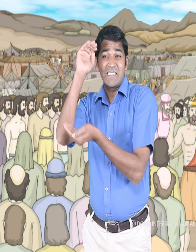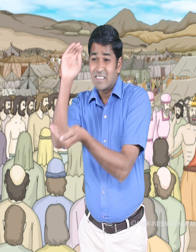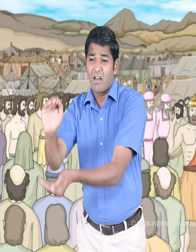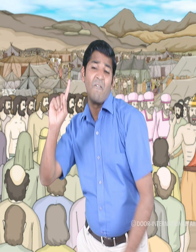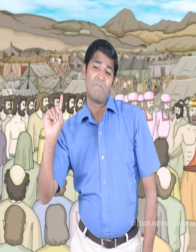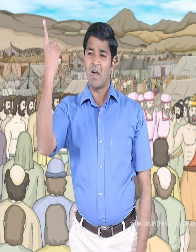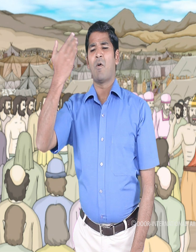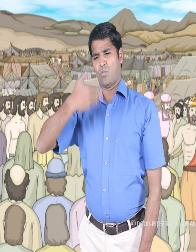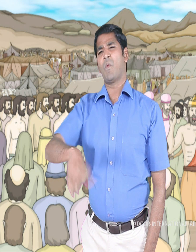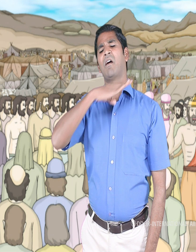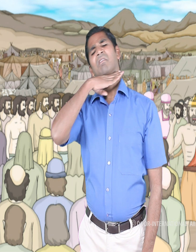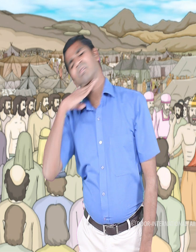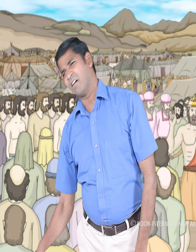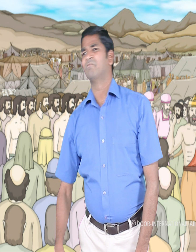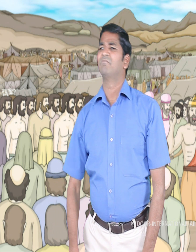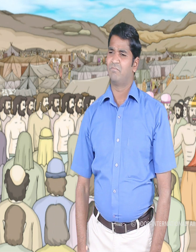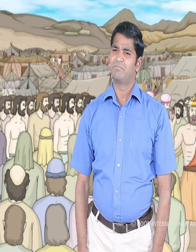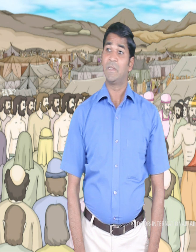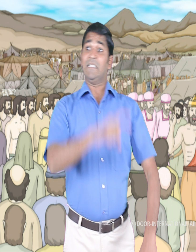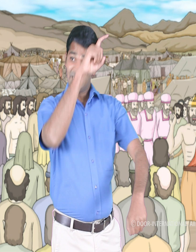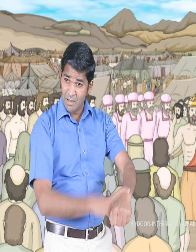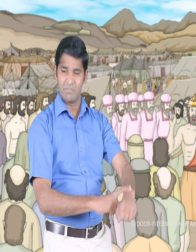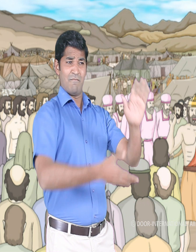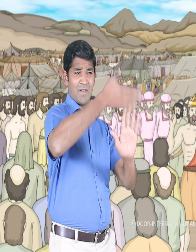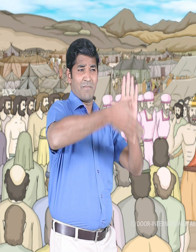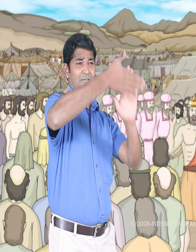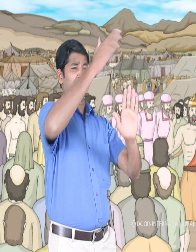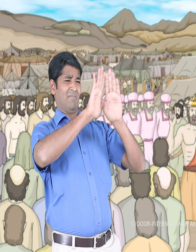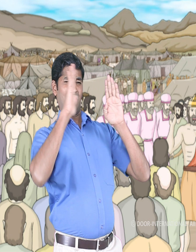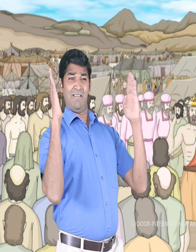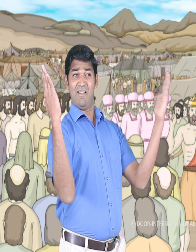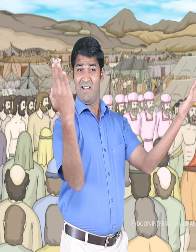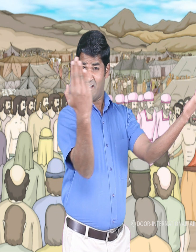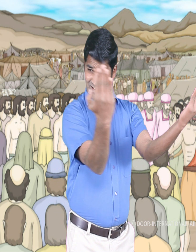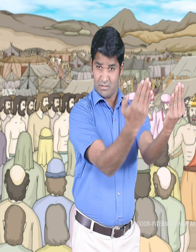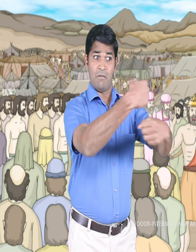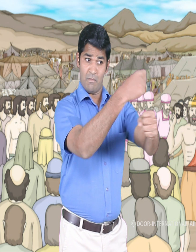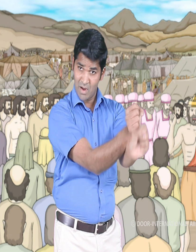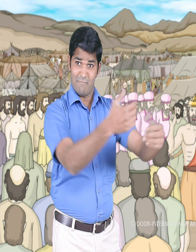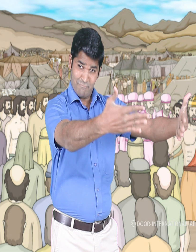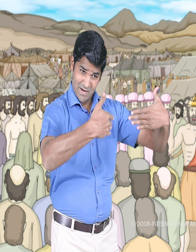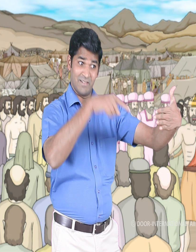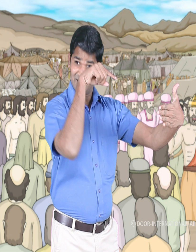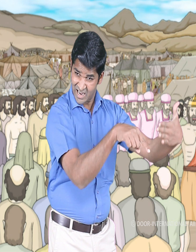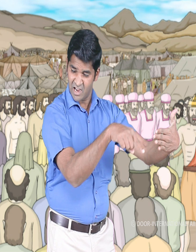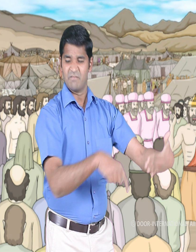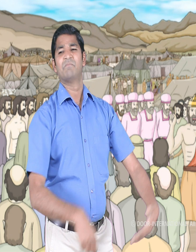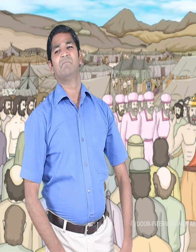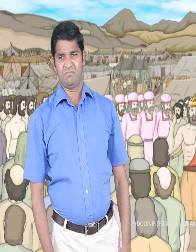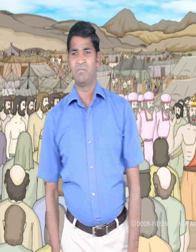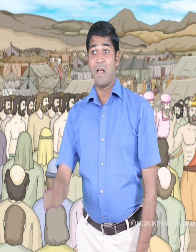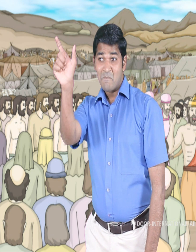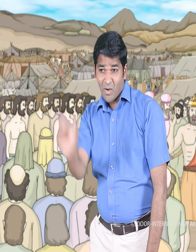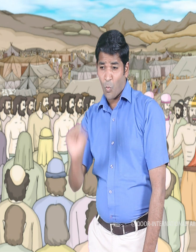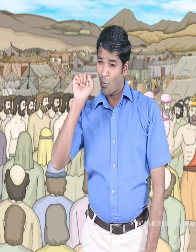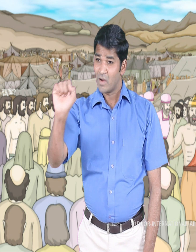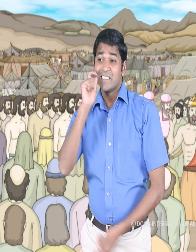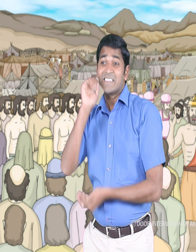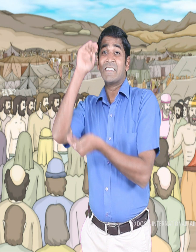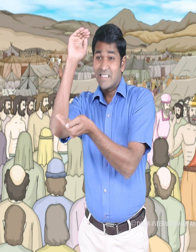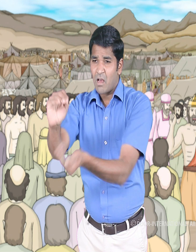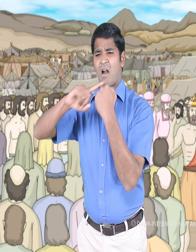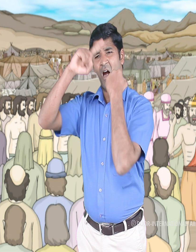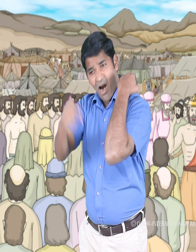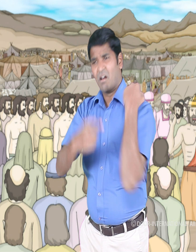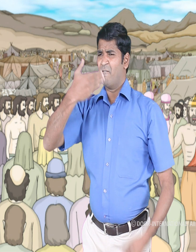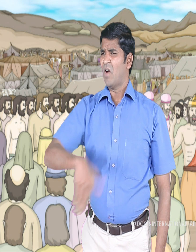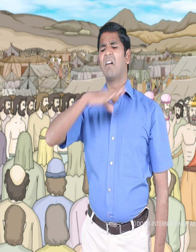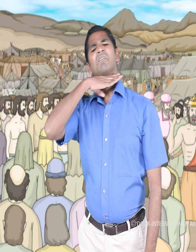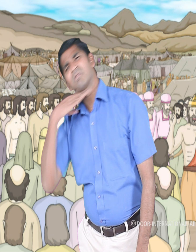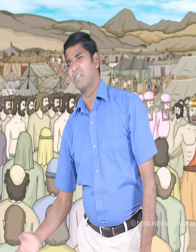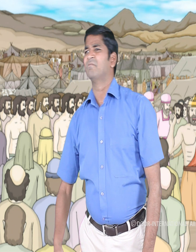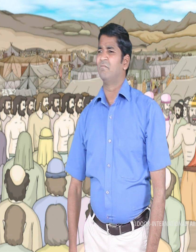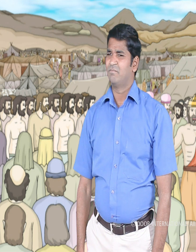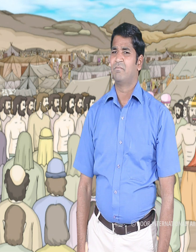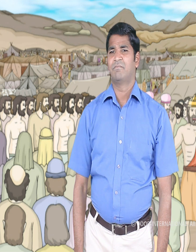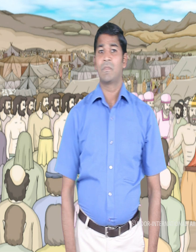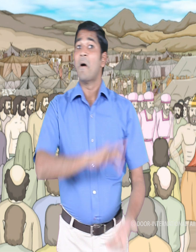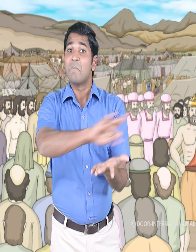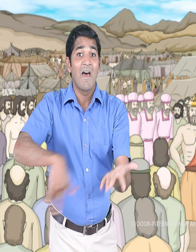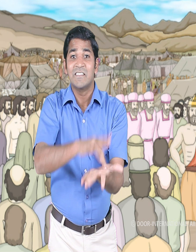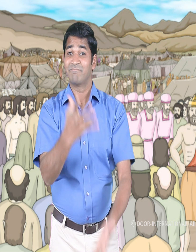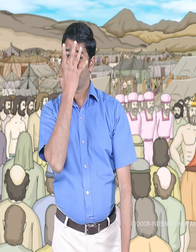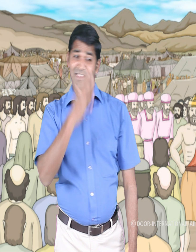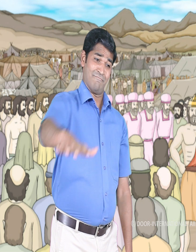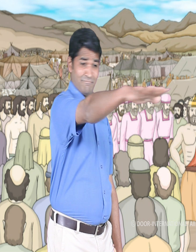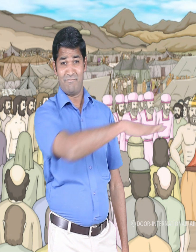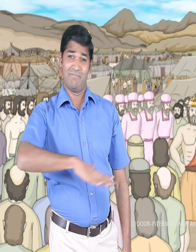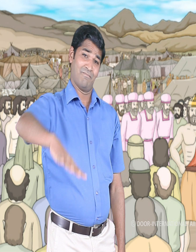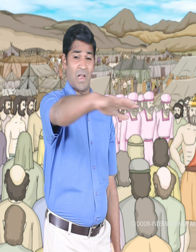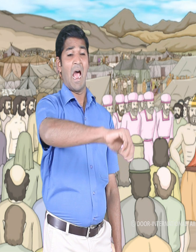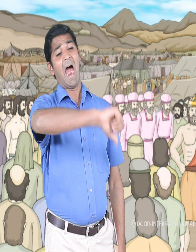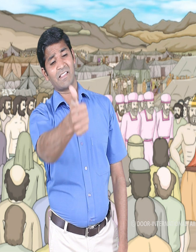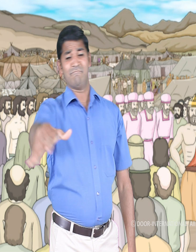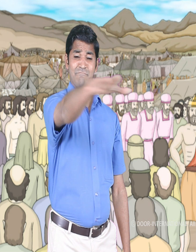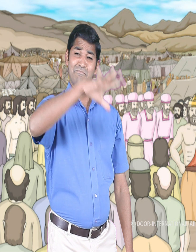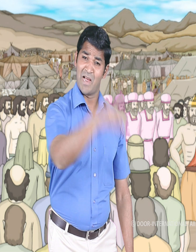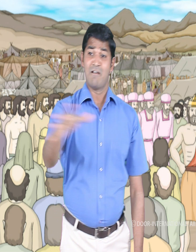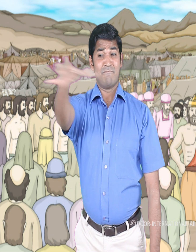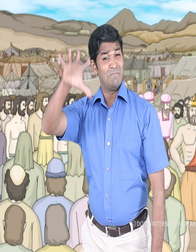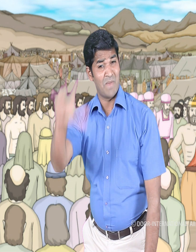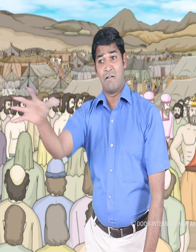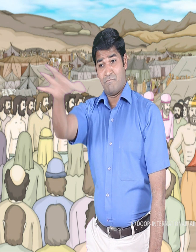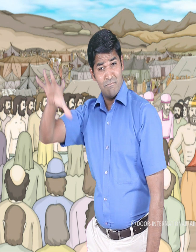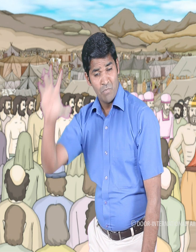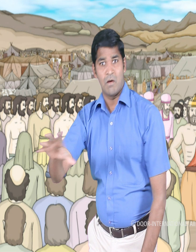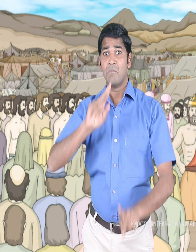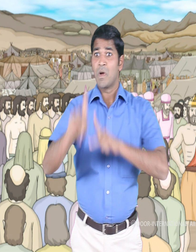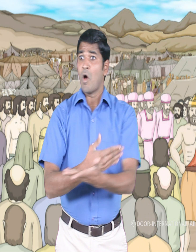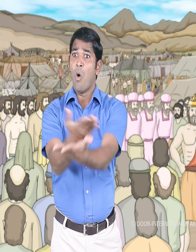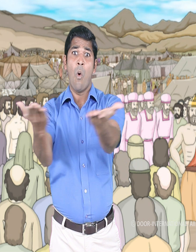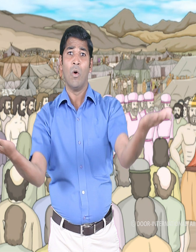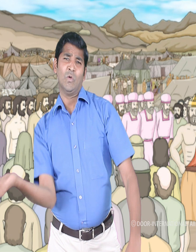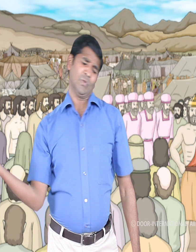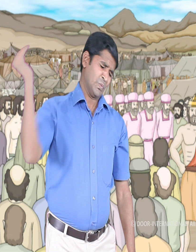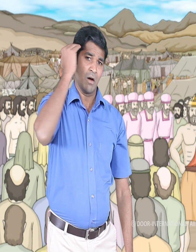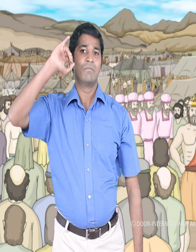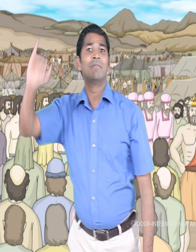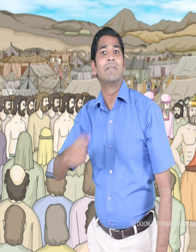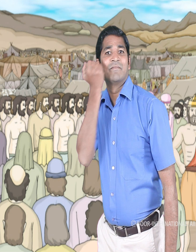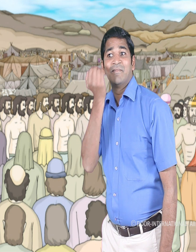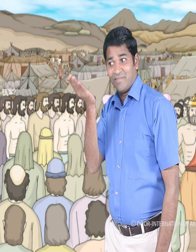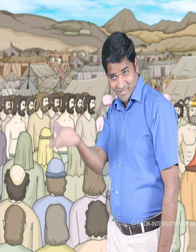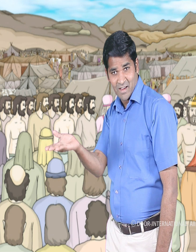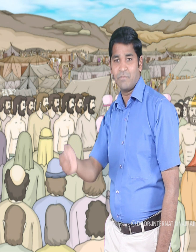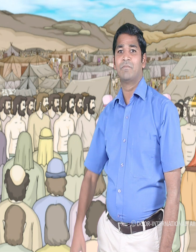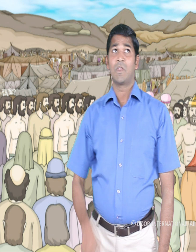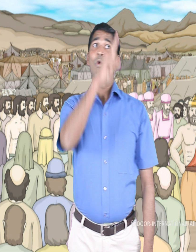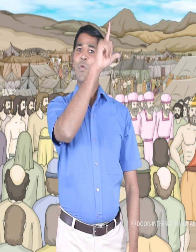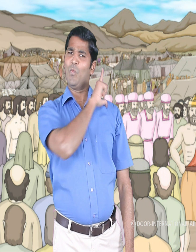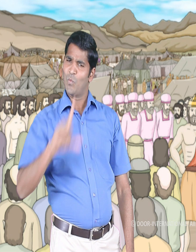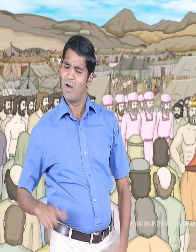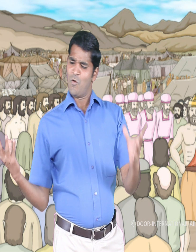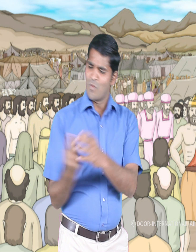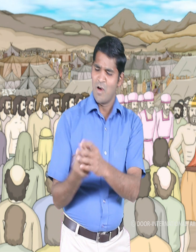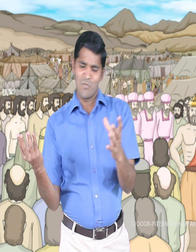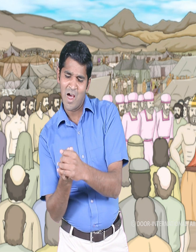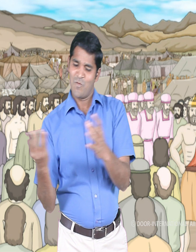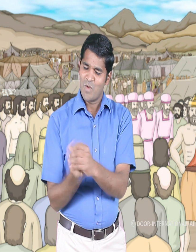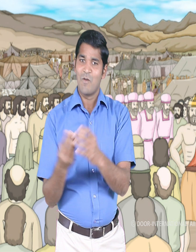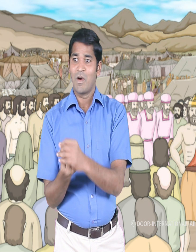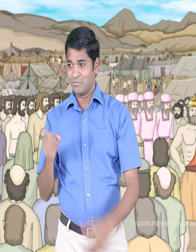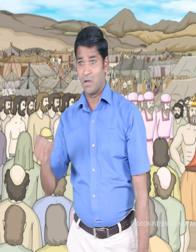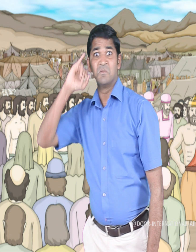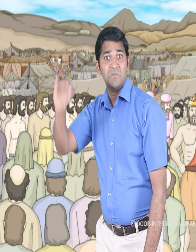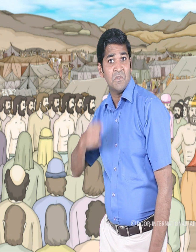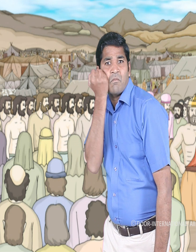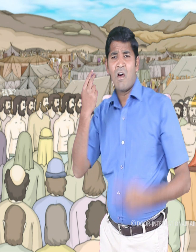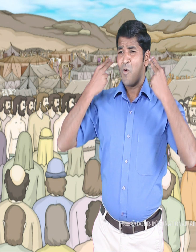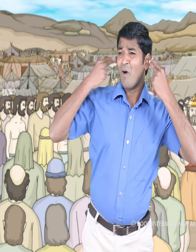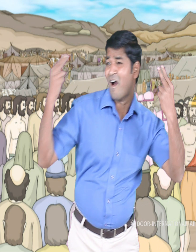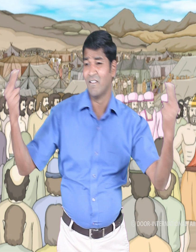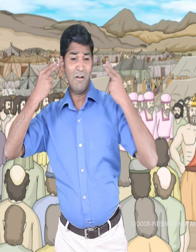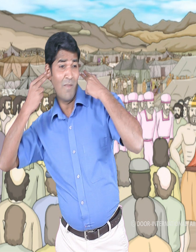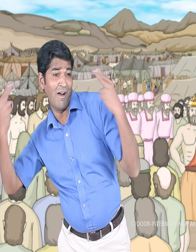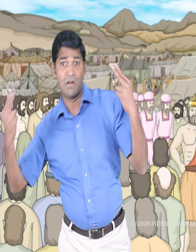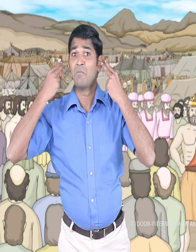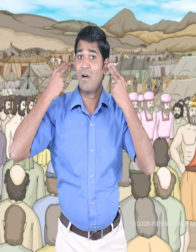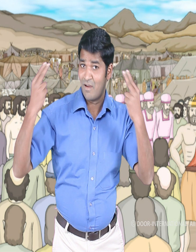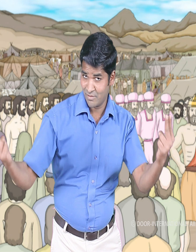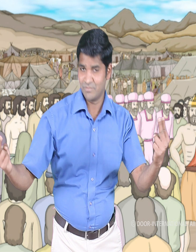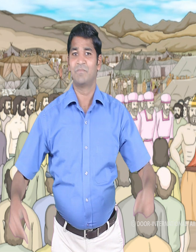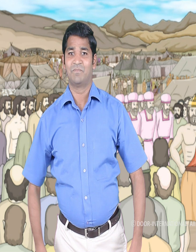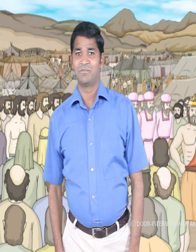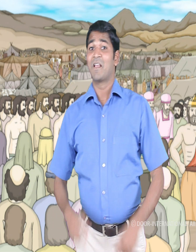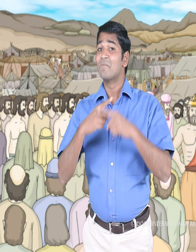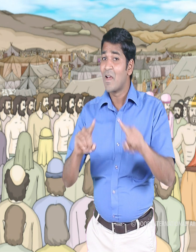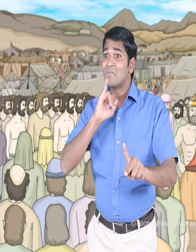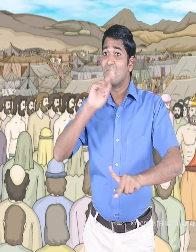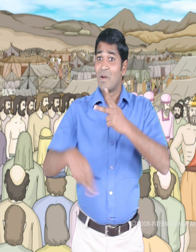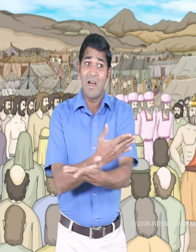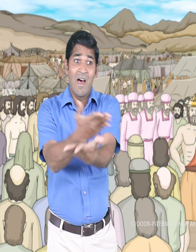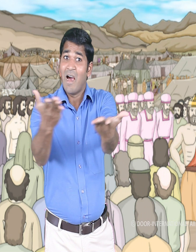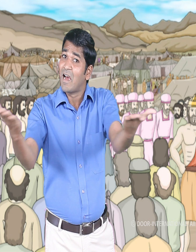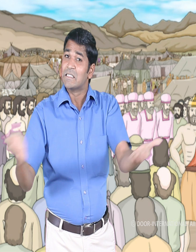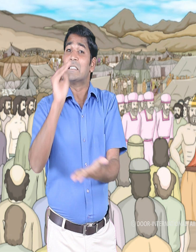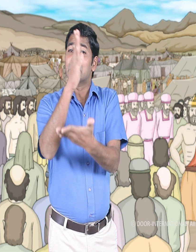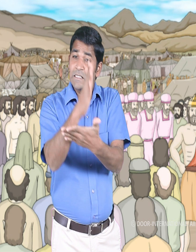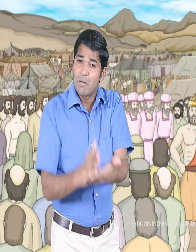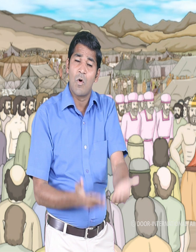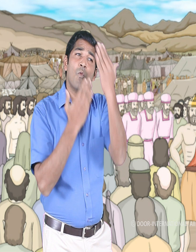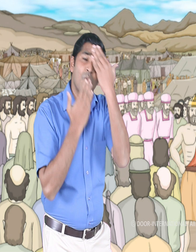At that time Joshua invoked this solemn oath: “Cursed before the LORD is the man who rises up and rebuilds this city, Jericho; at the cost of his firstborn he will lay its foundations;